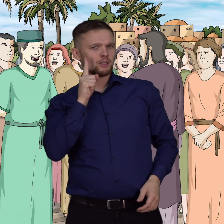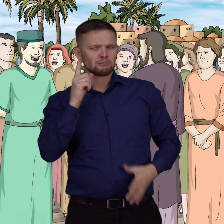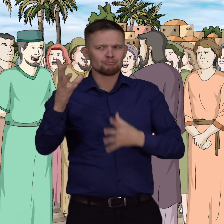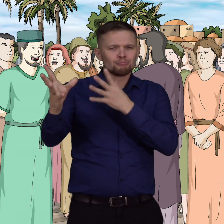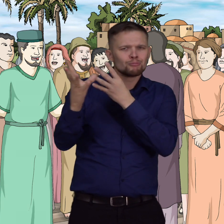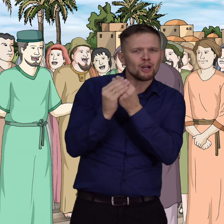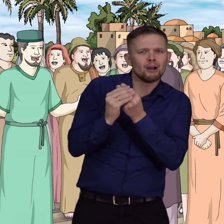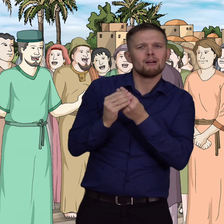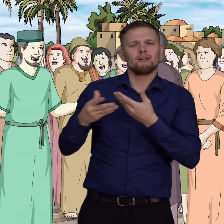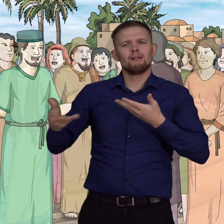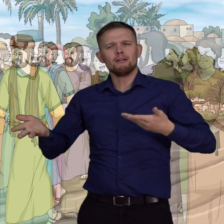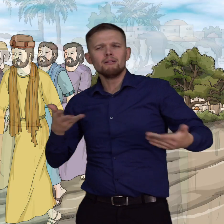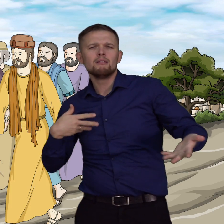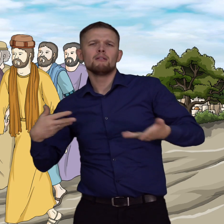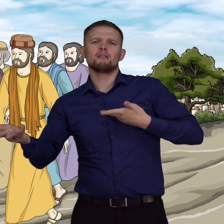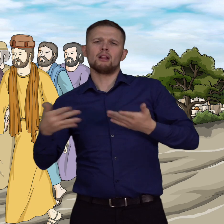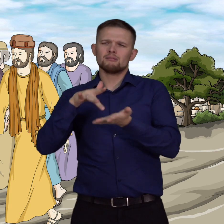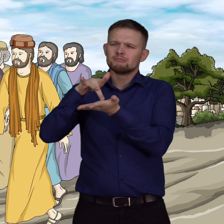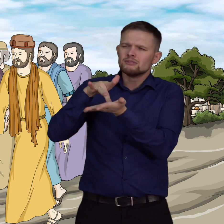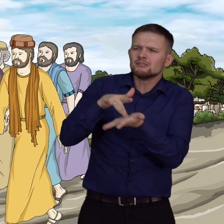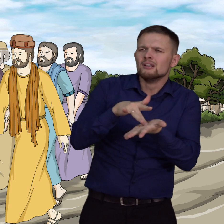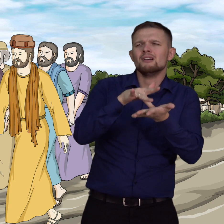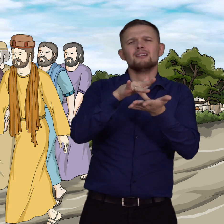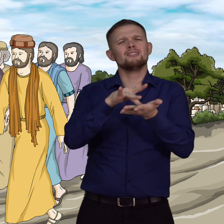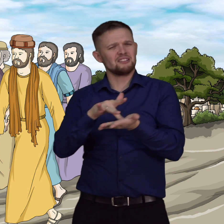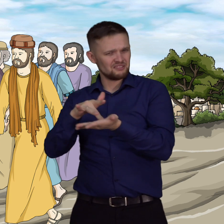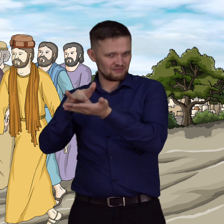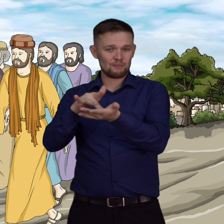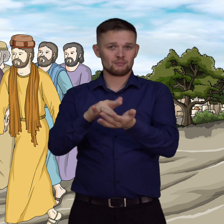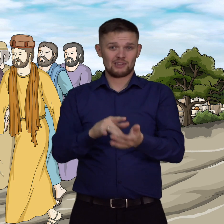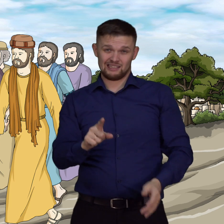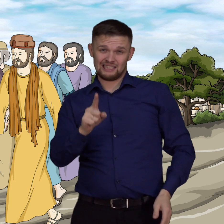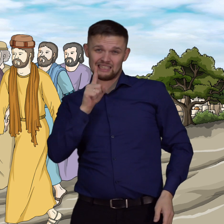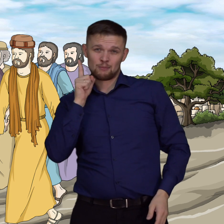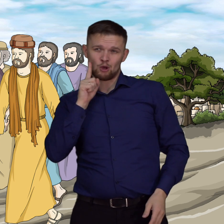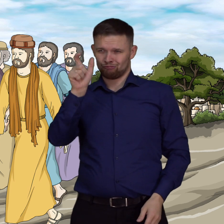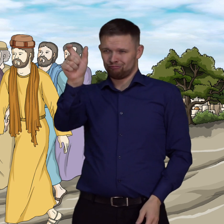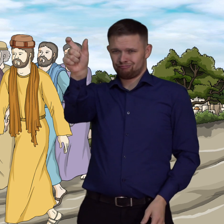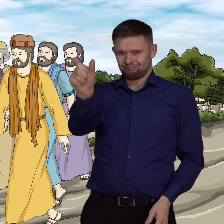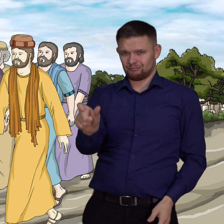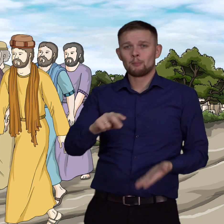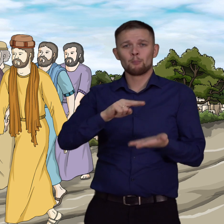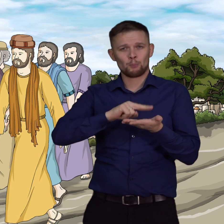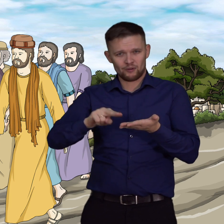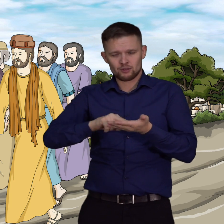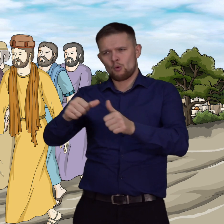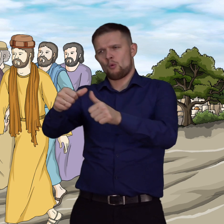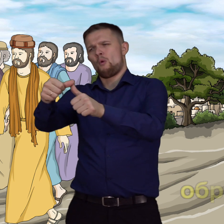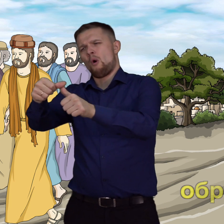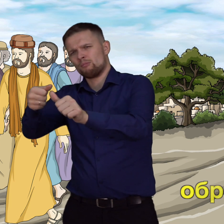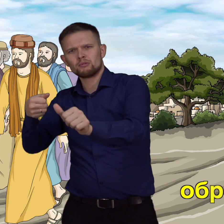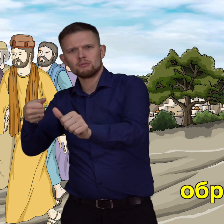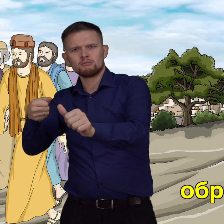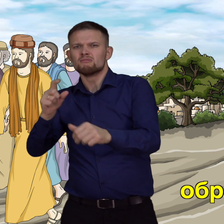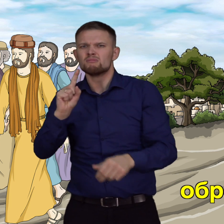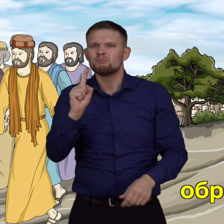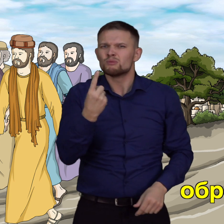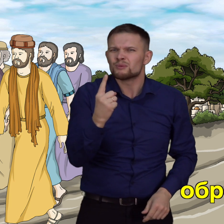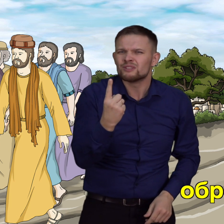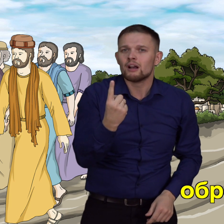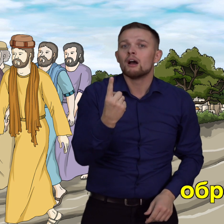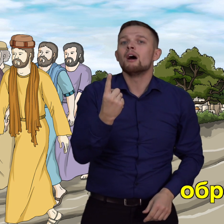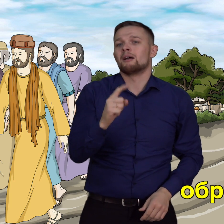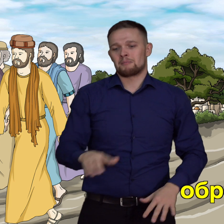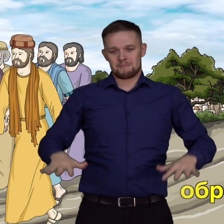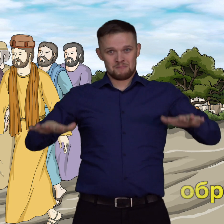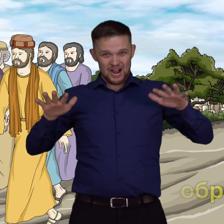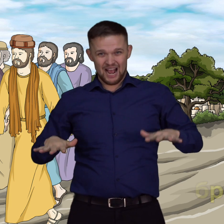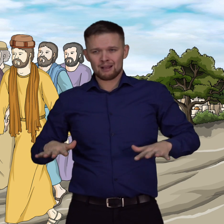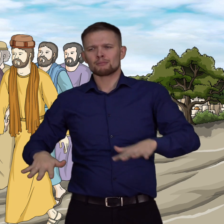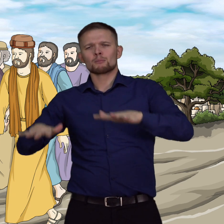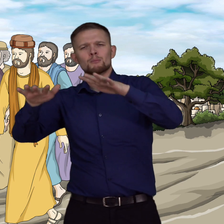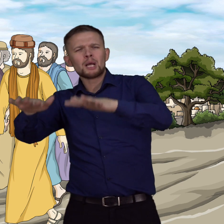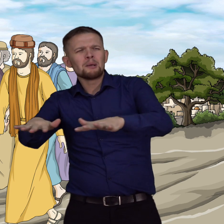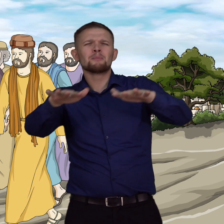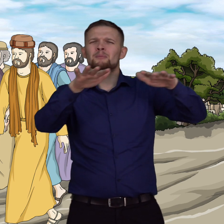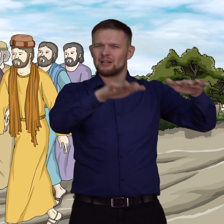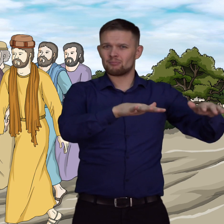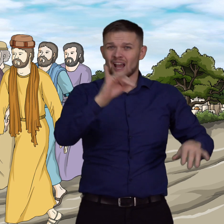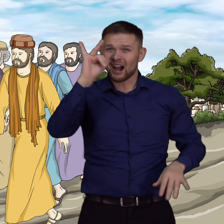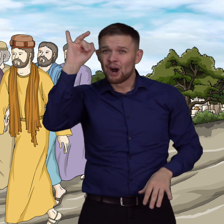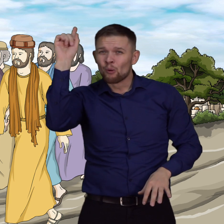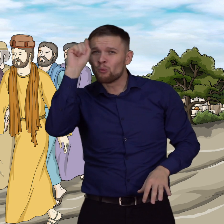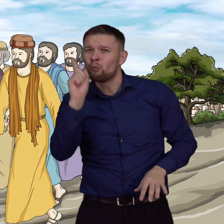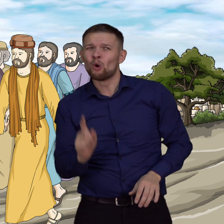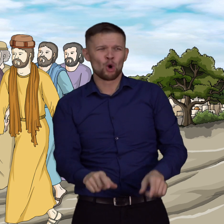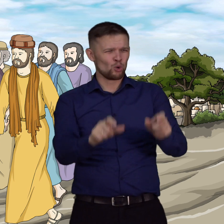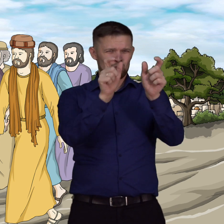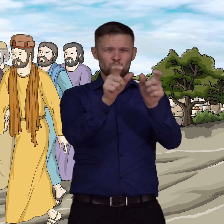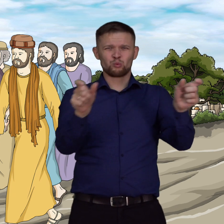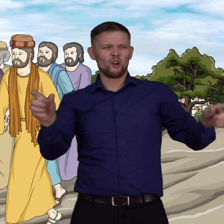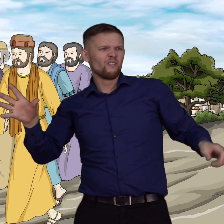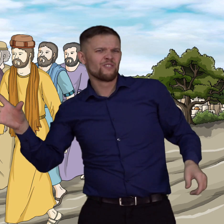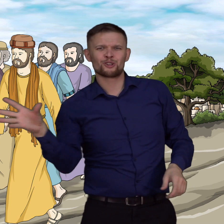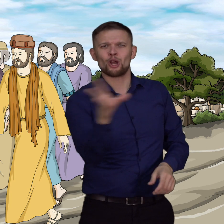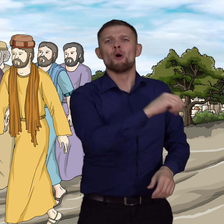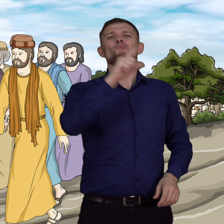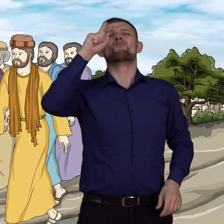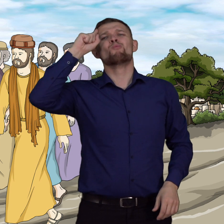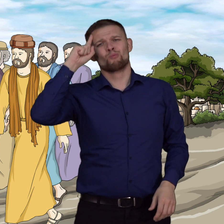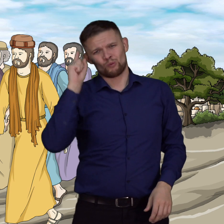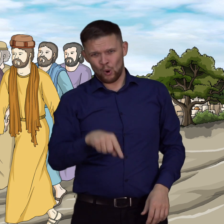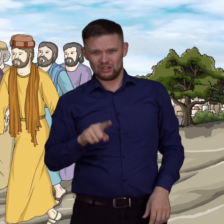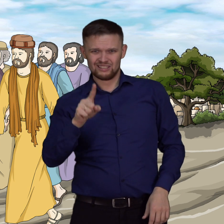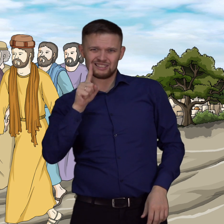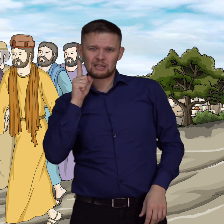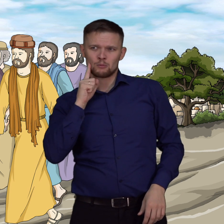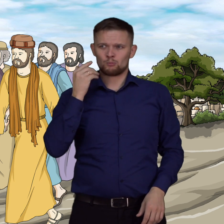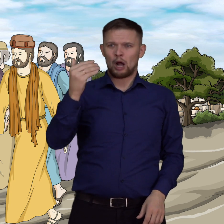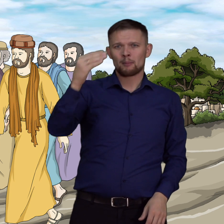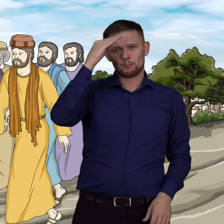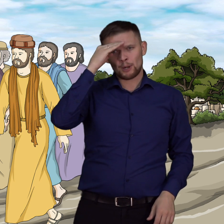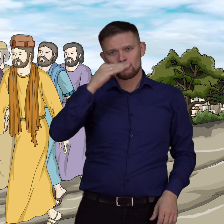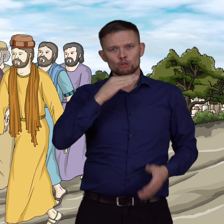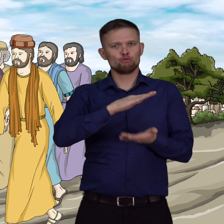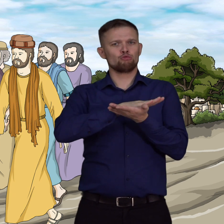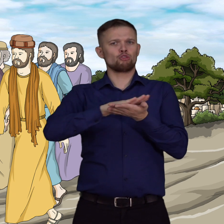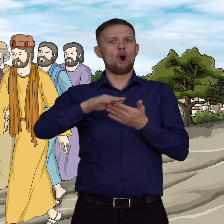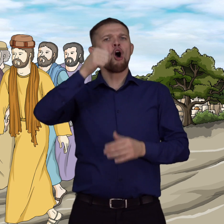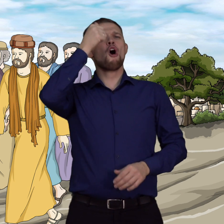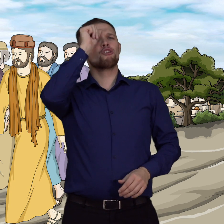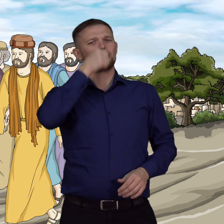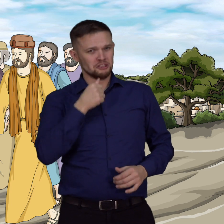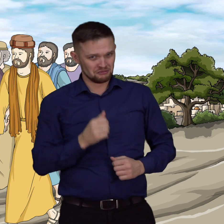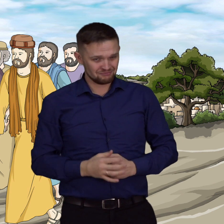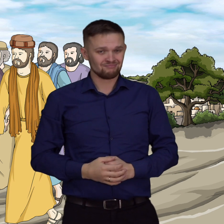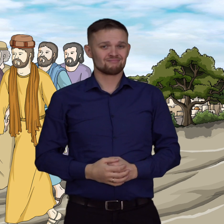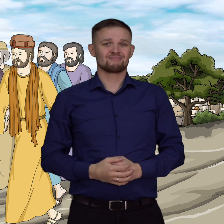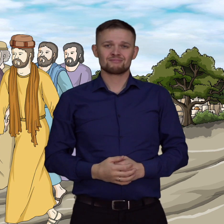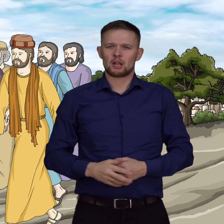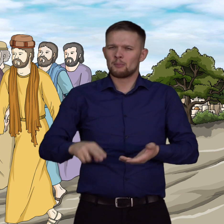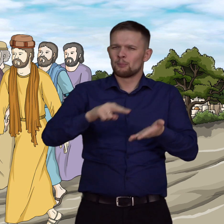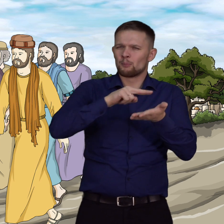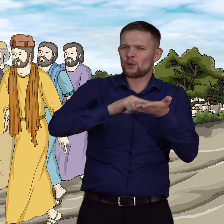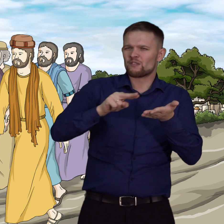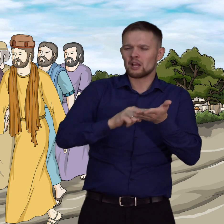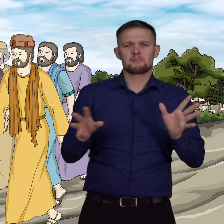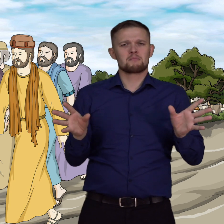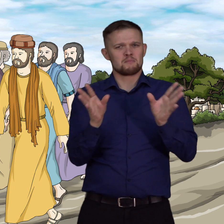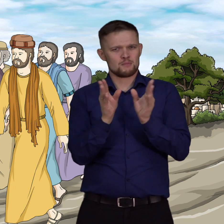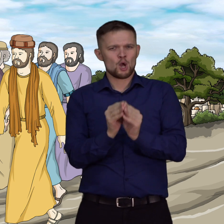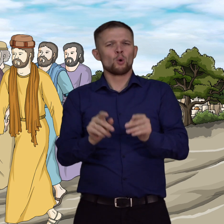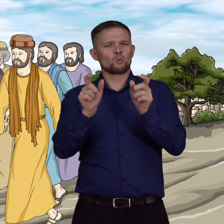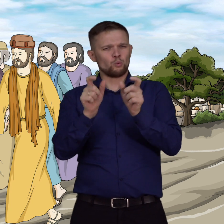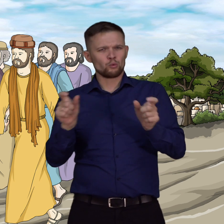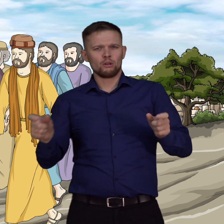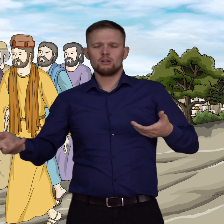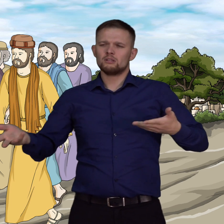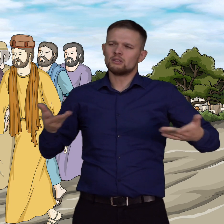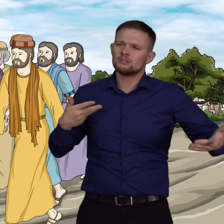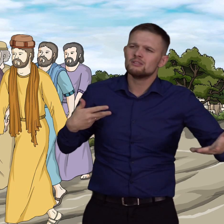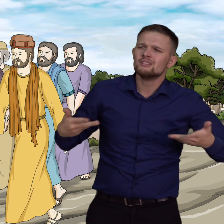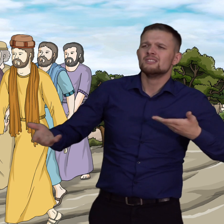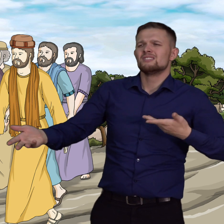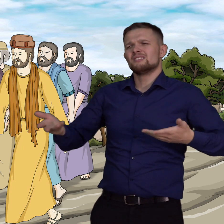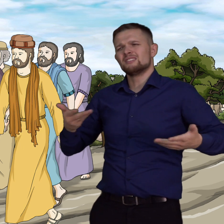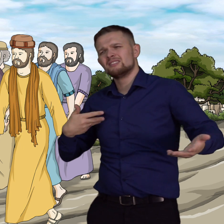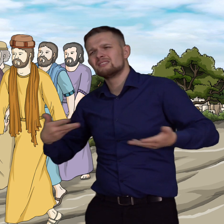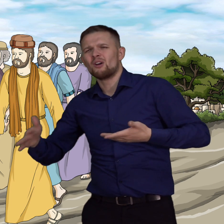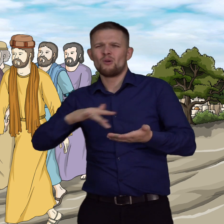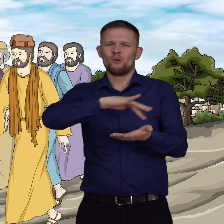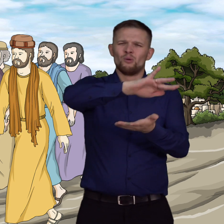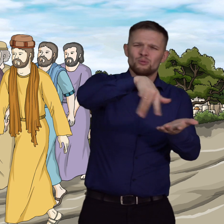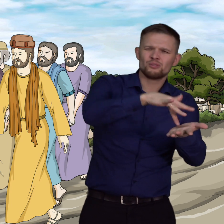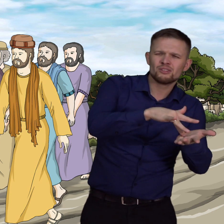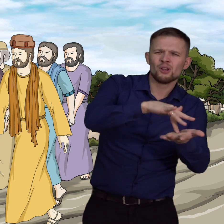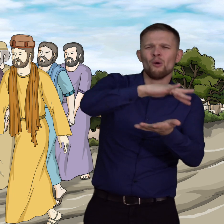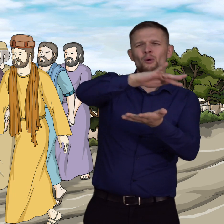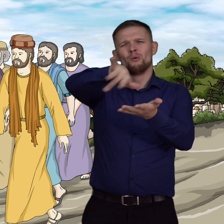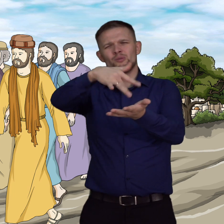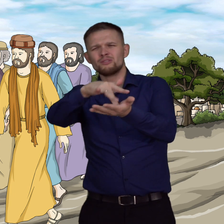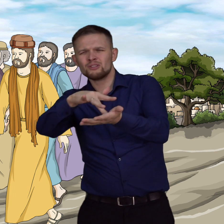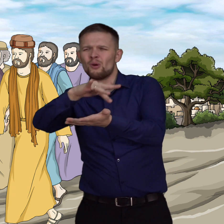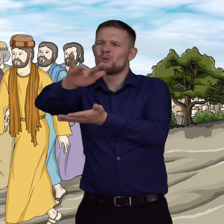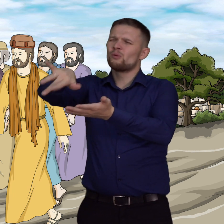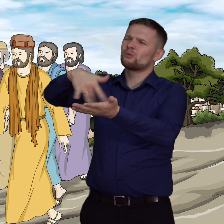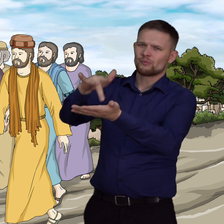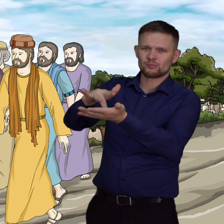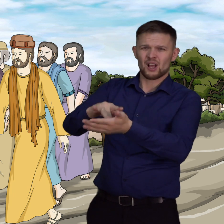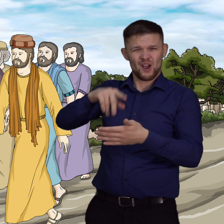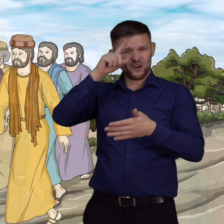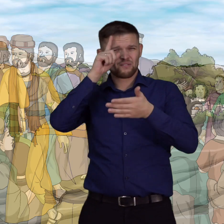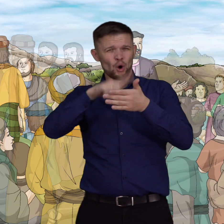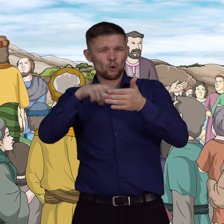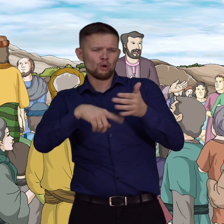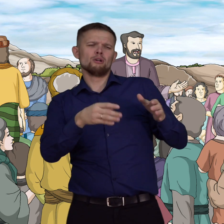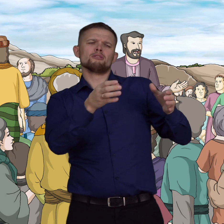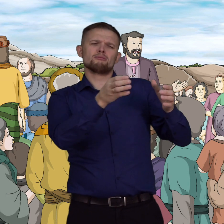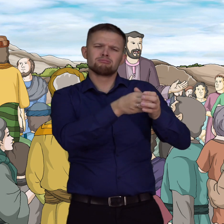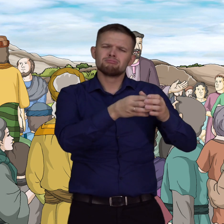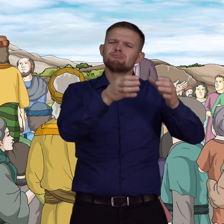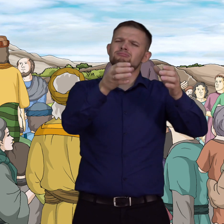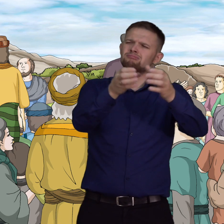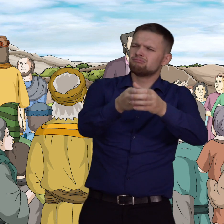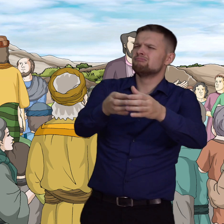Paul wanted Timothy to accompany him, so he took him and circumcised him on account of the Jews in that area, for they all knew that his father was a Greek.